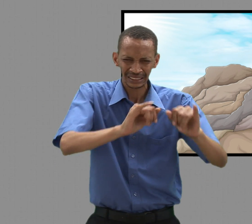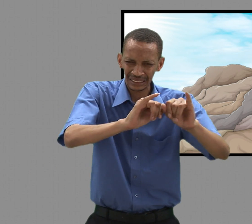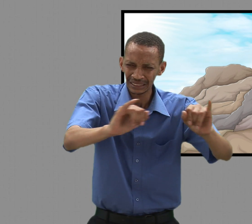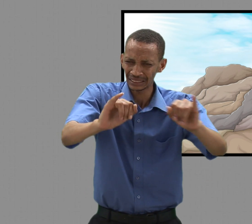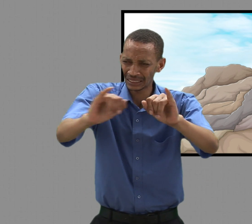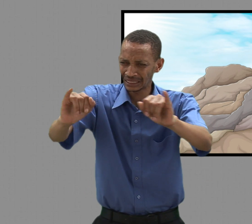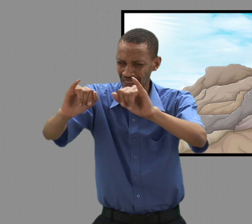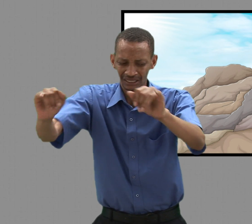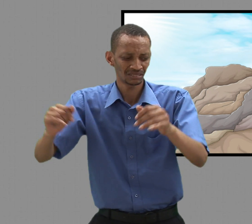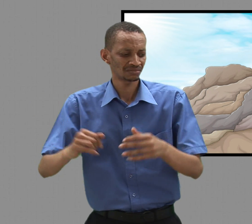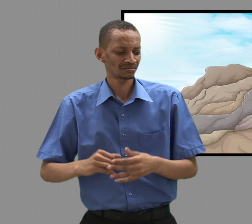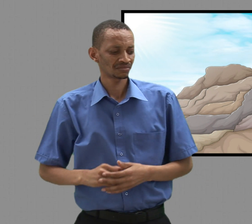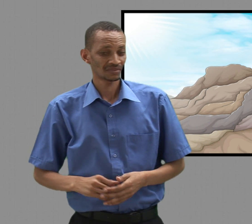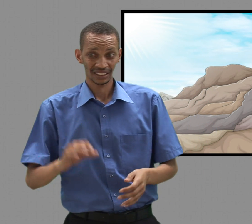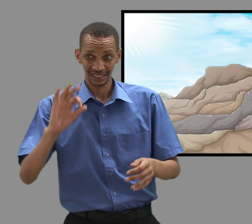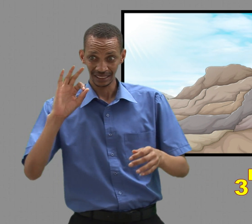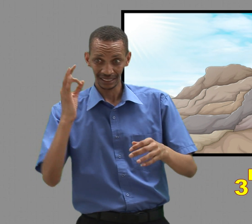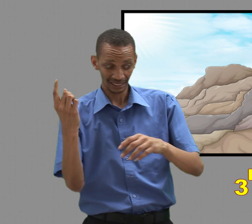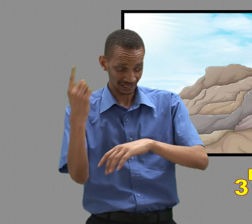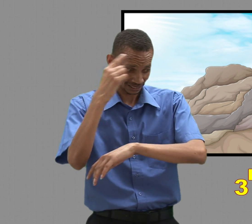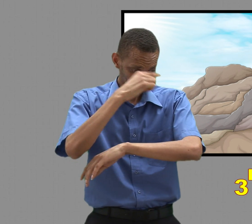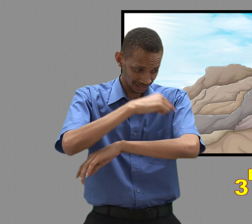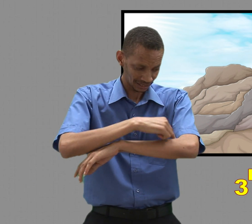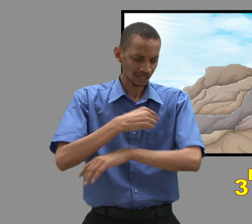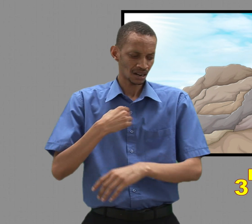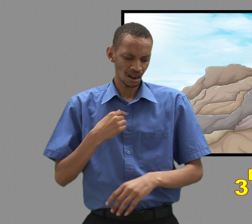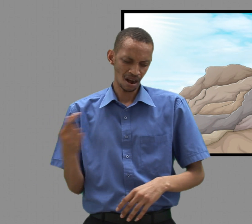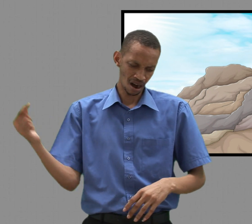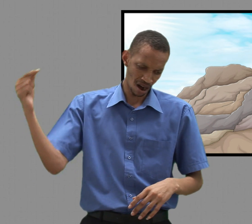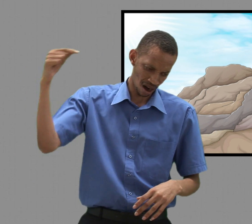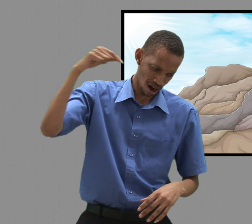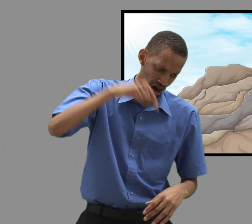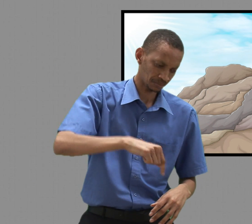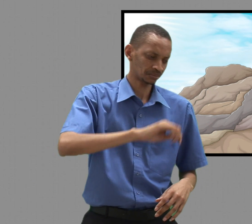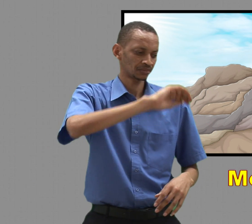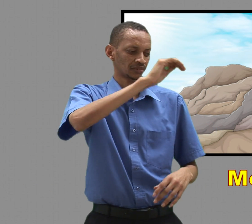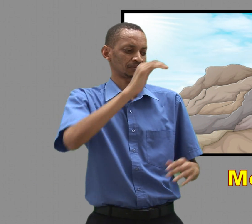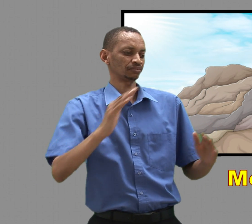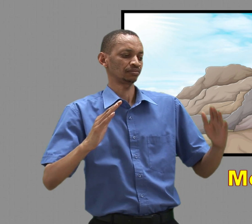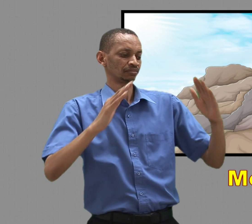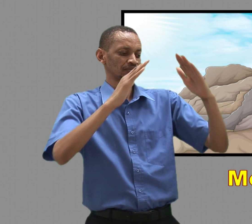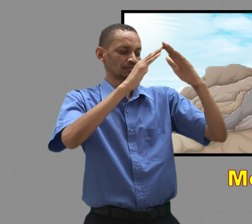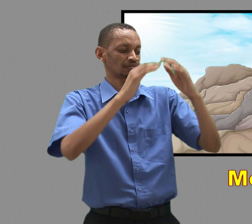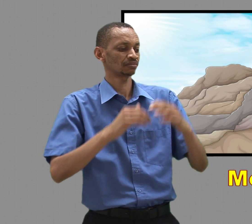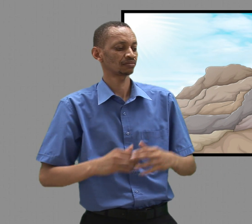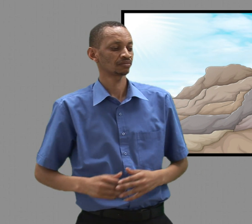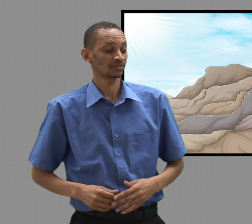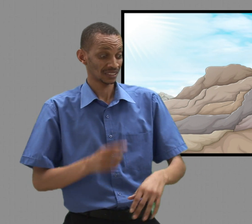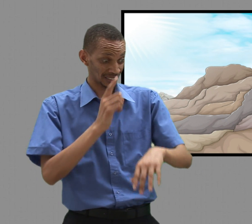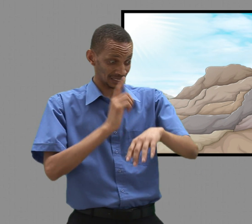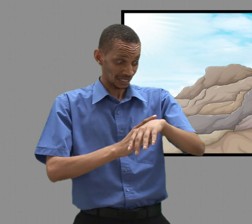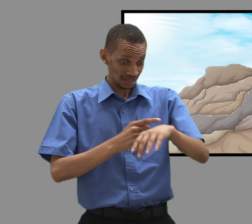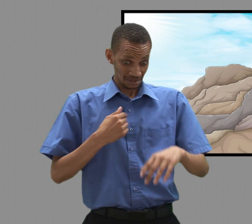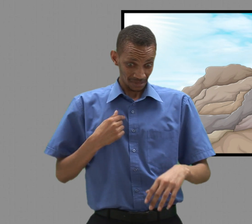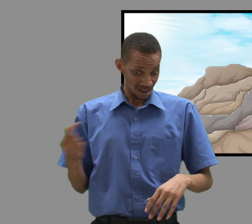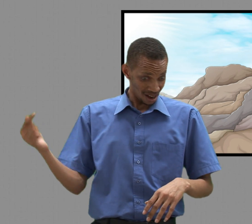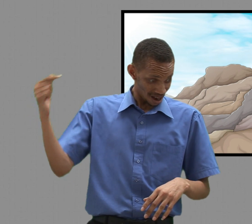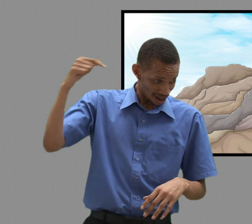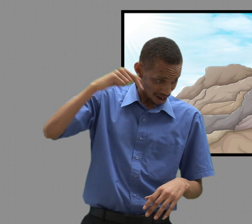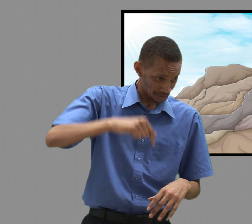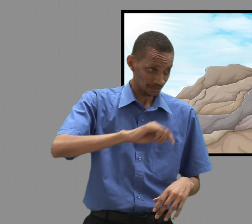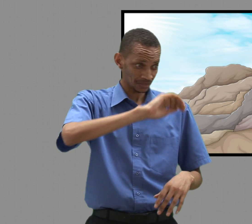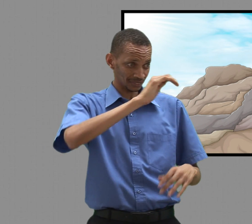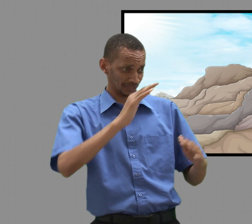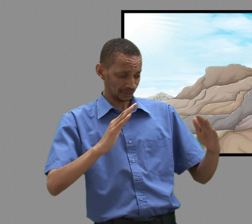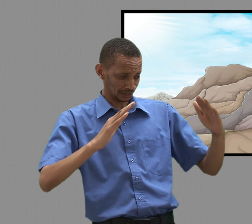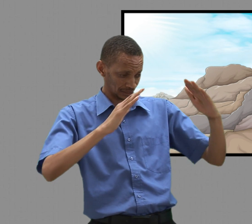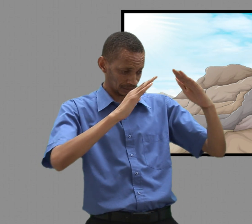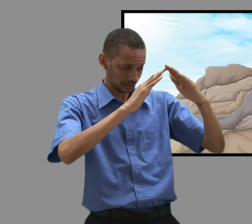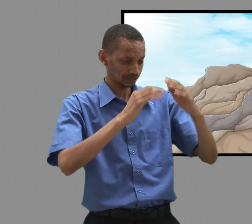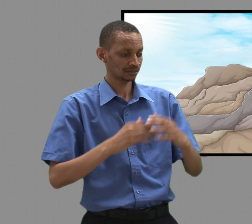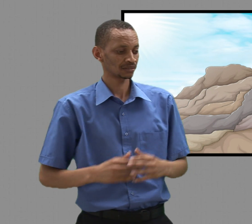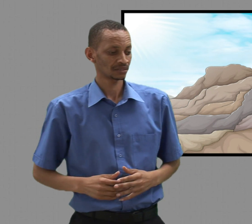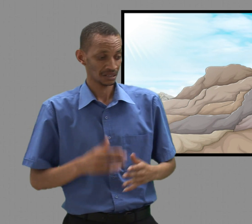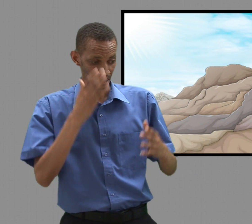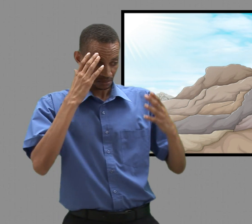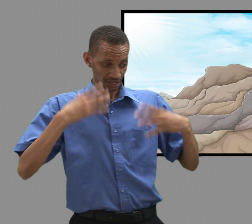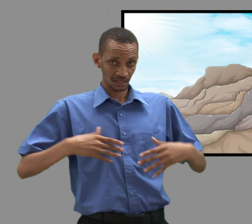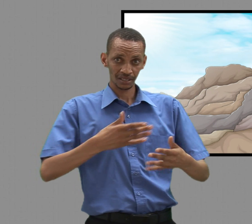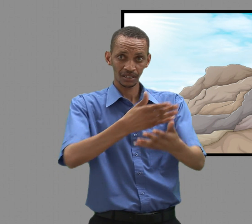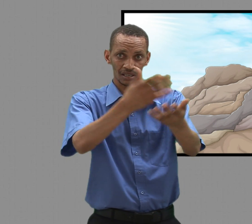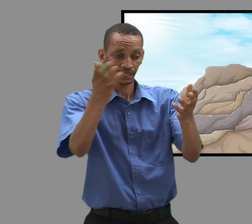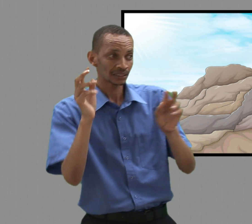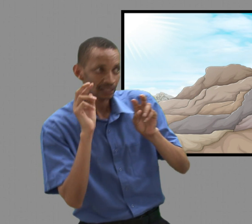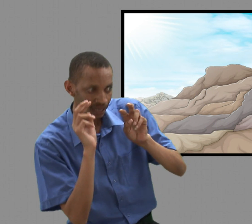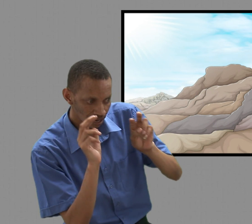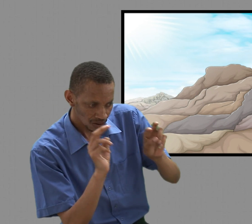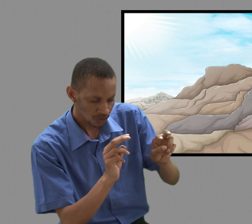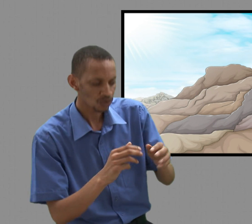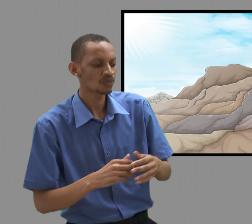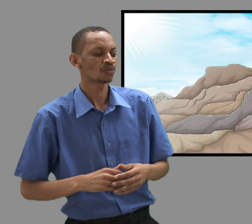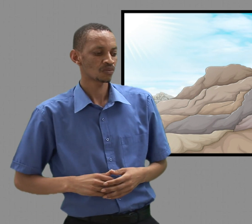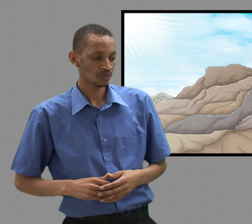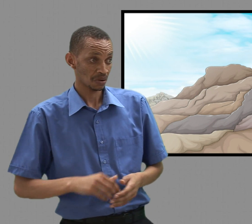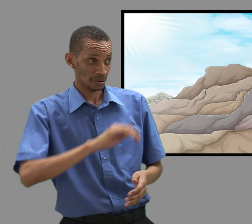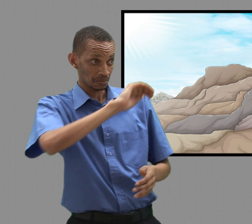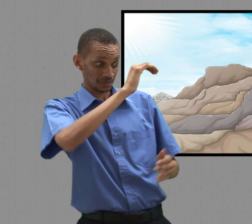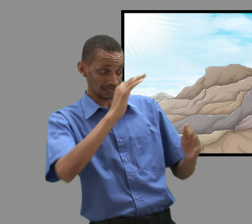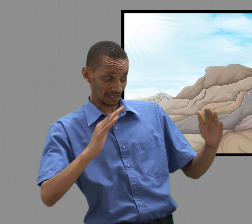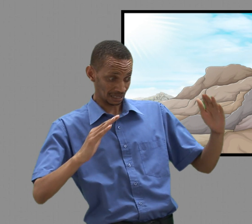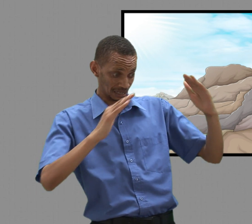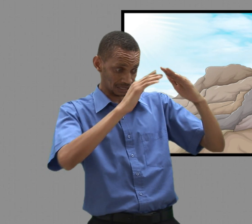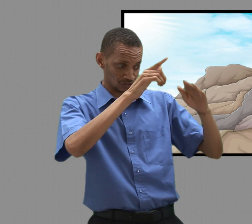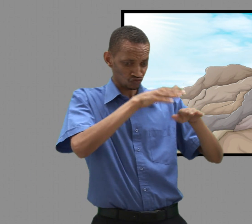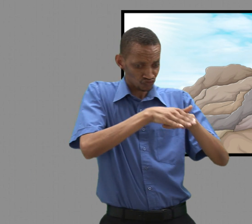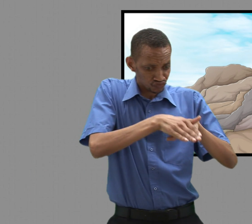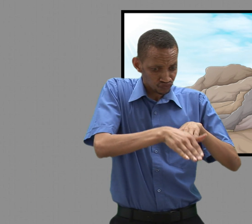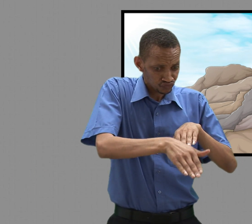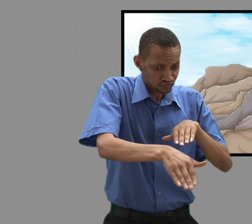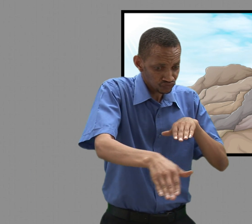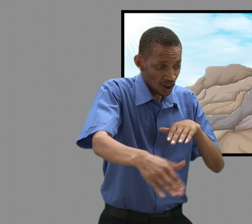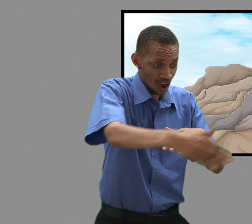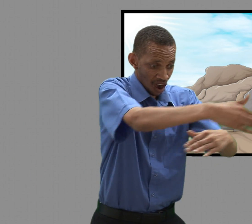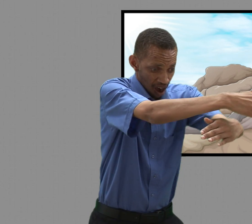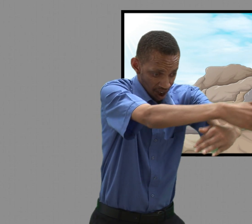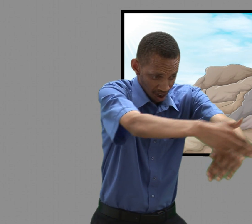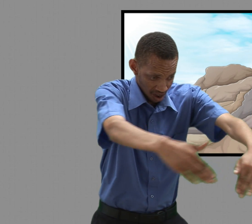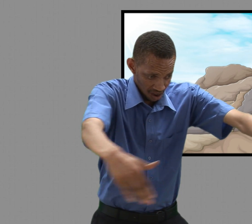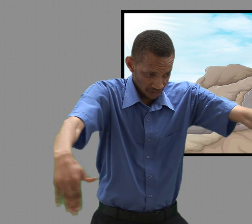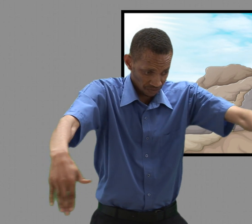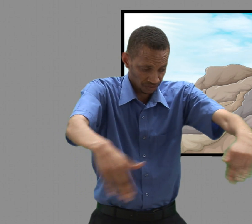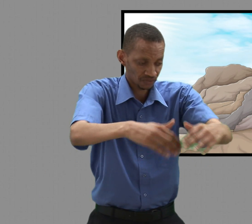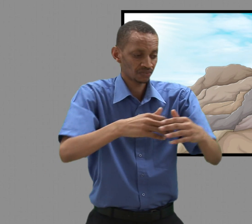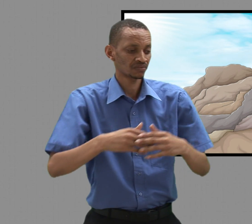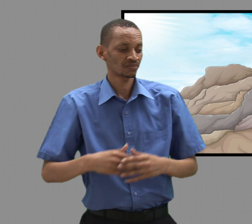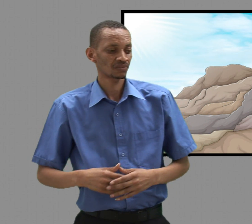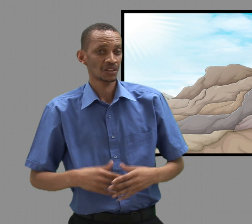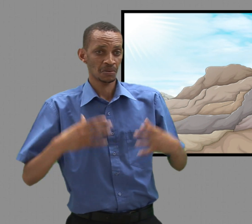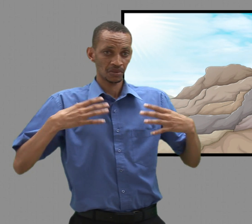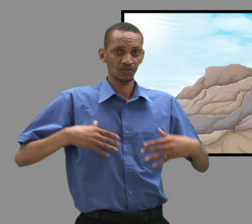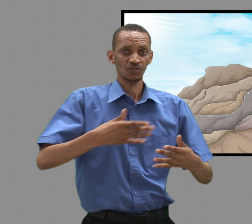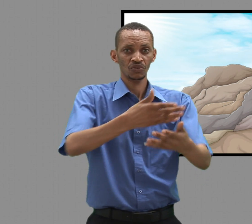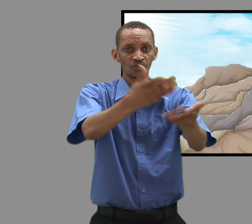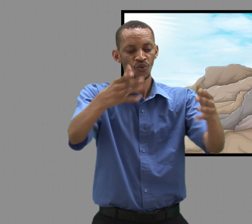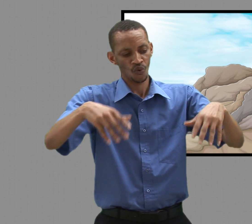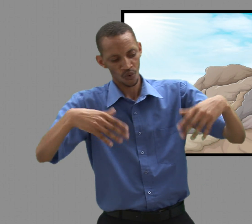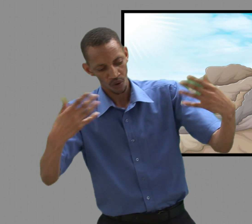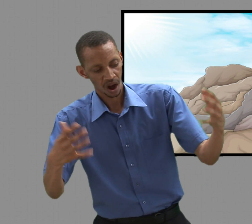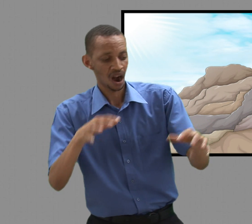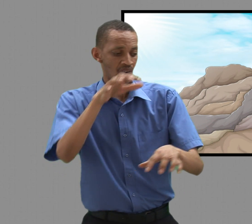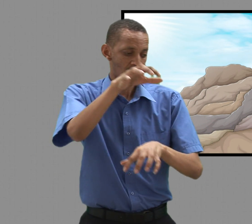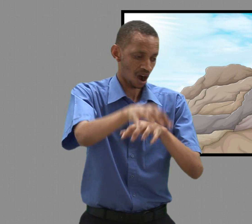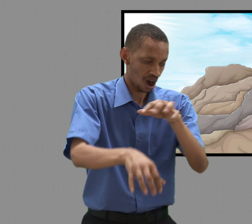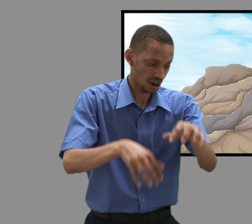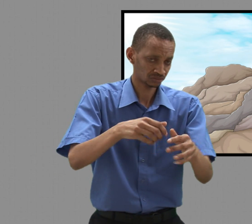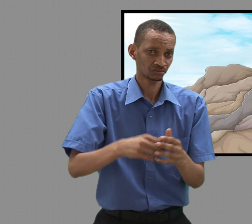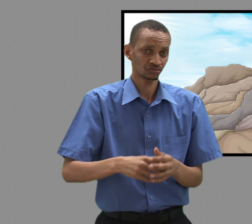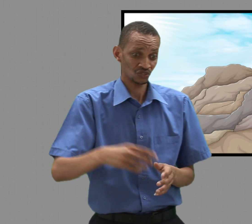They must wash their clothes and be prepared by the third day, for on the third day the LORD will come down on Mount Sinai in the sight of all the people.